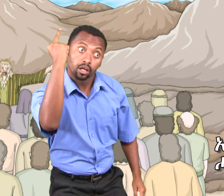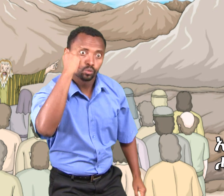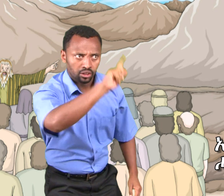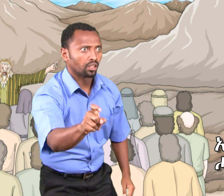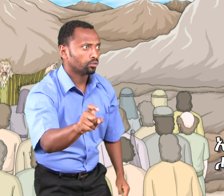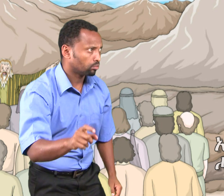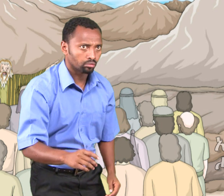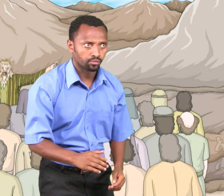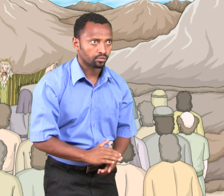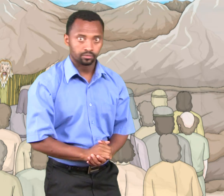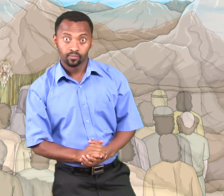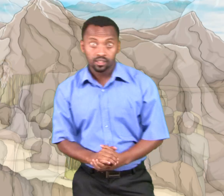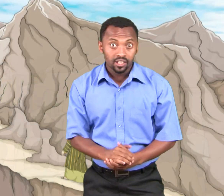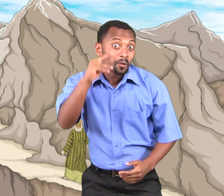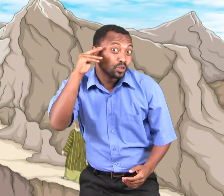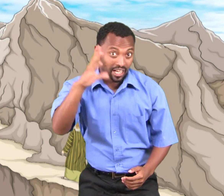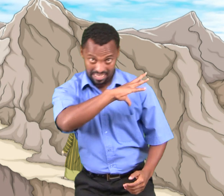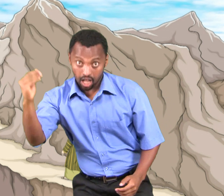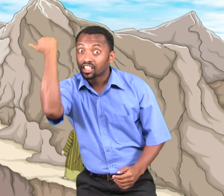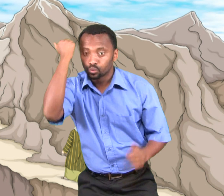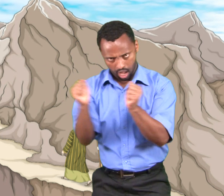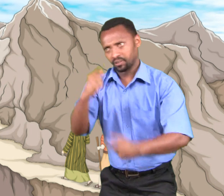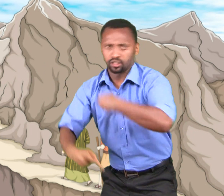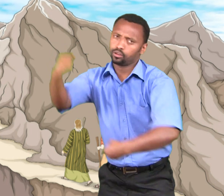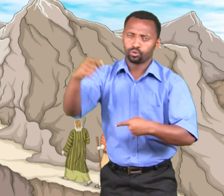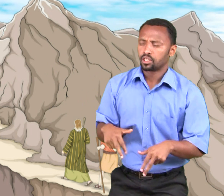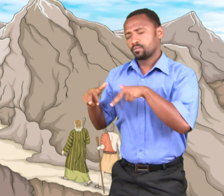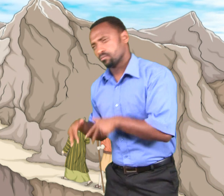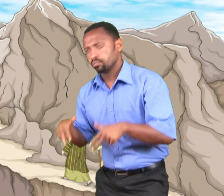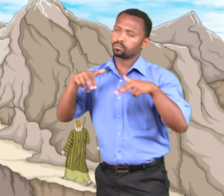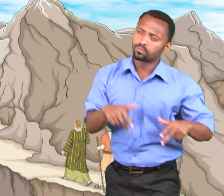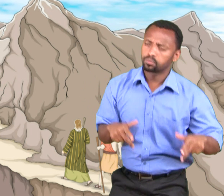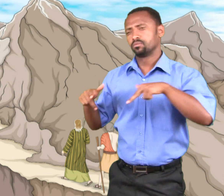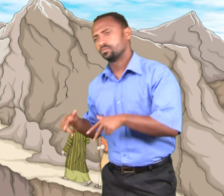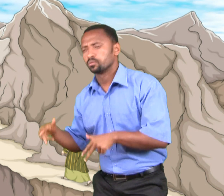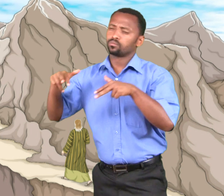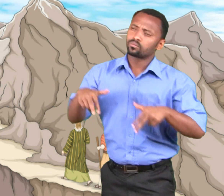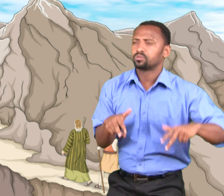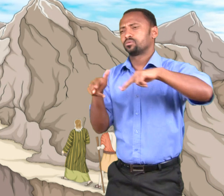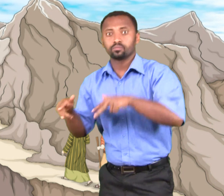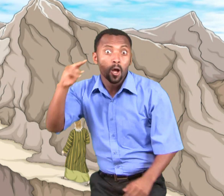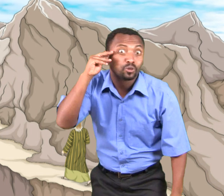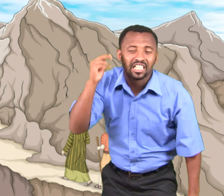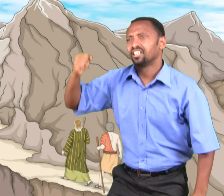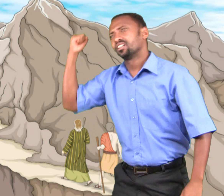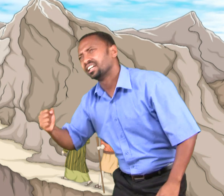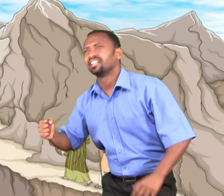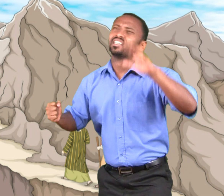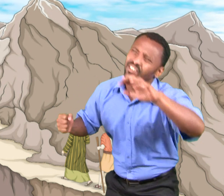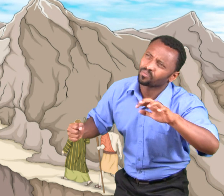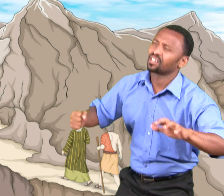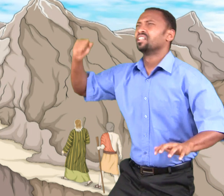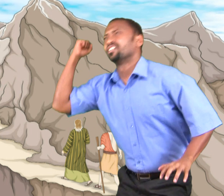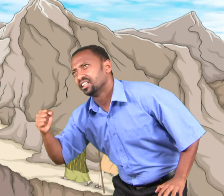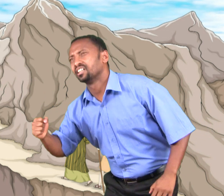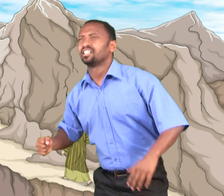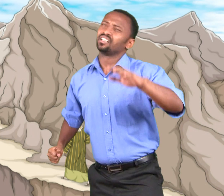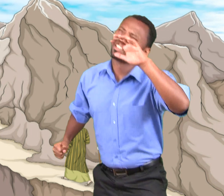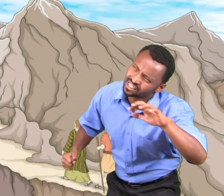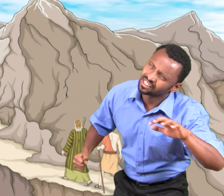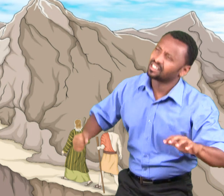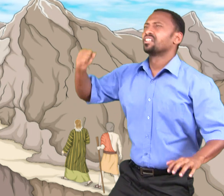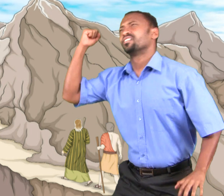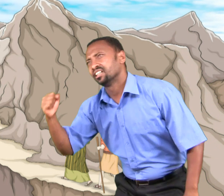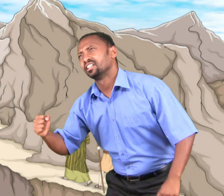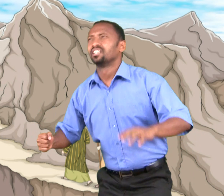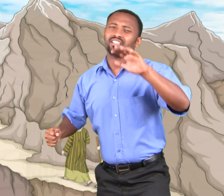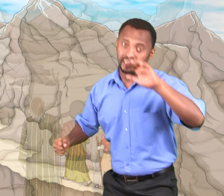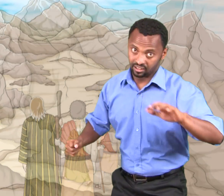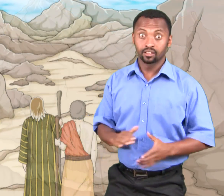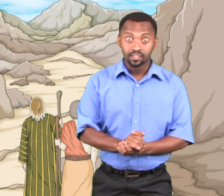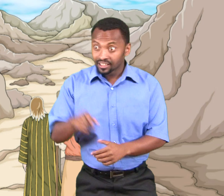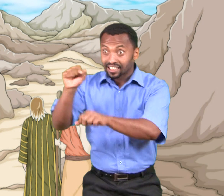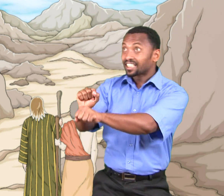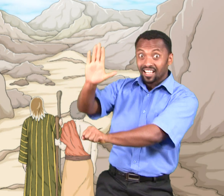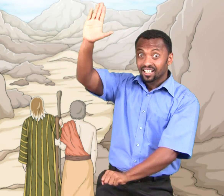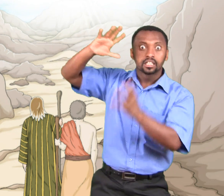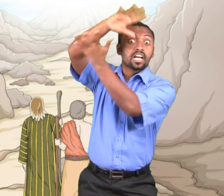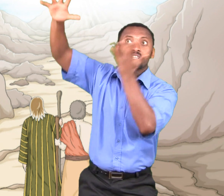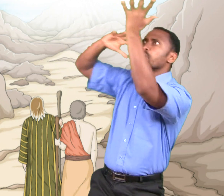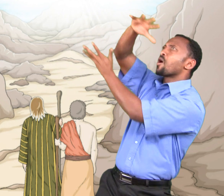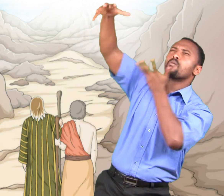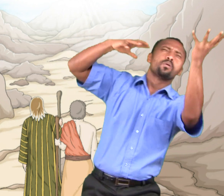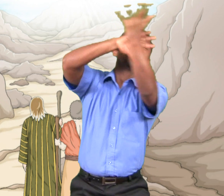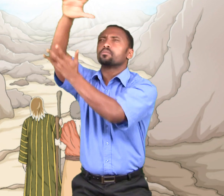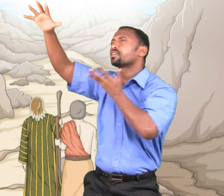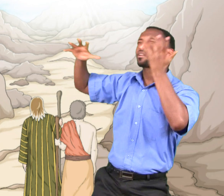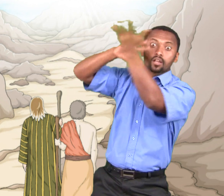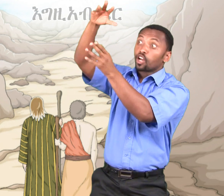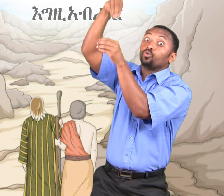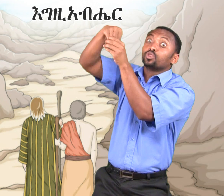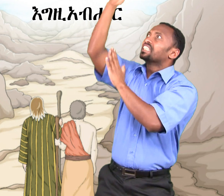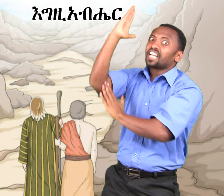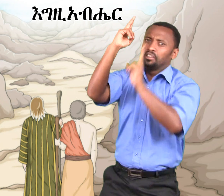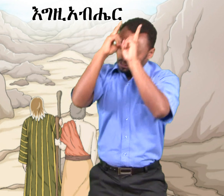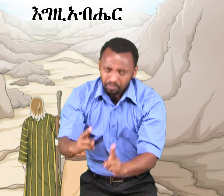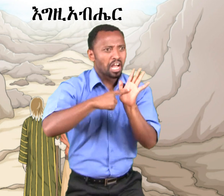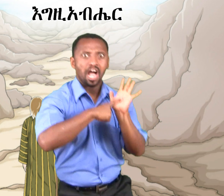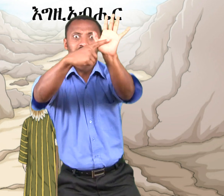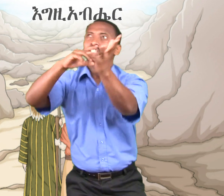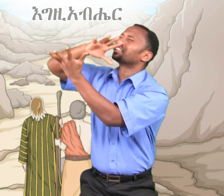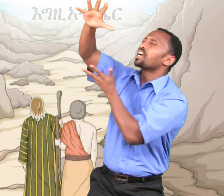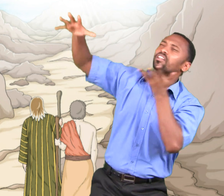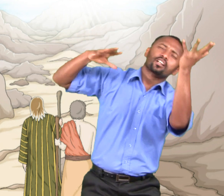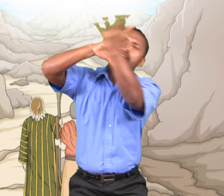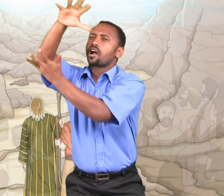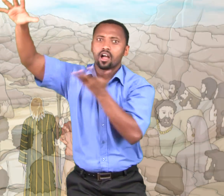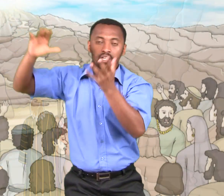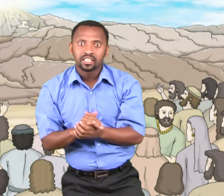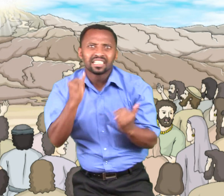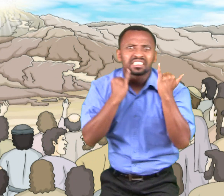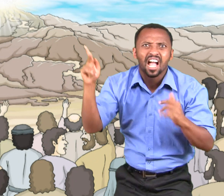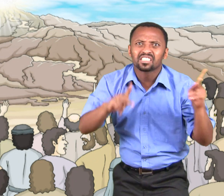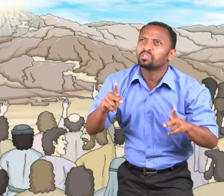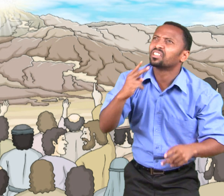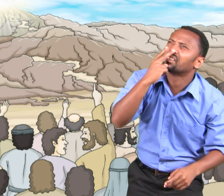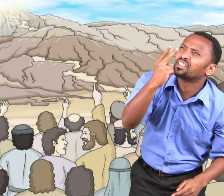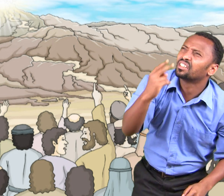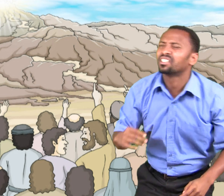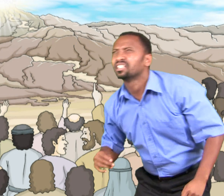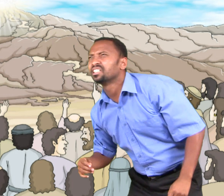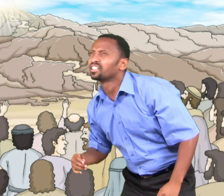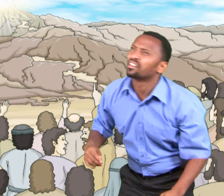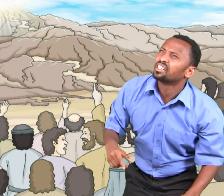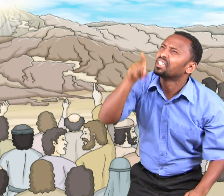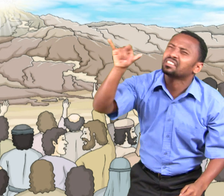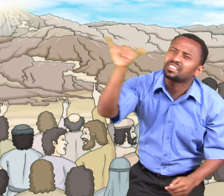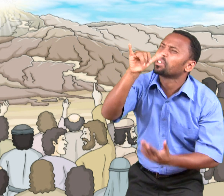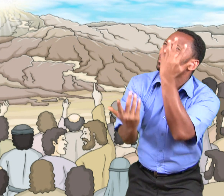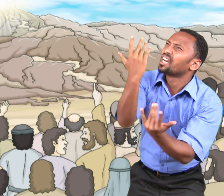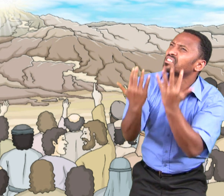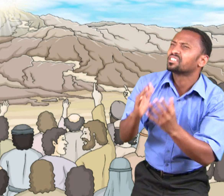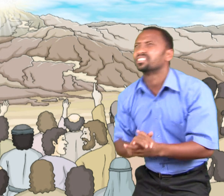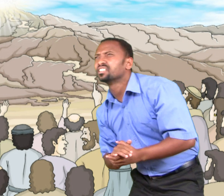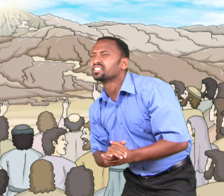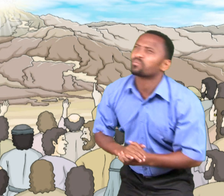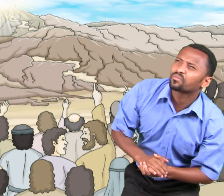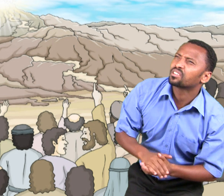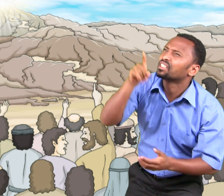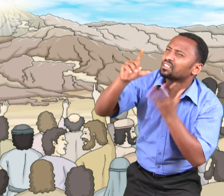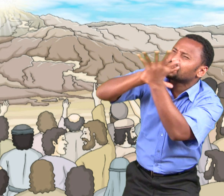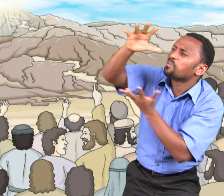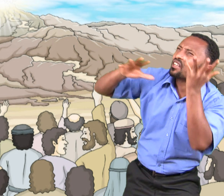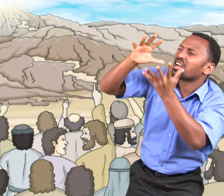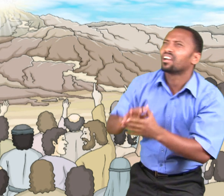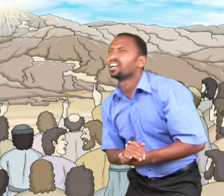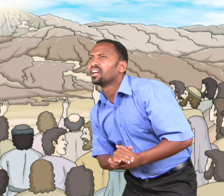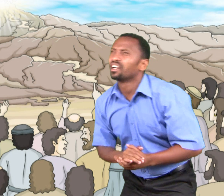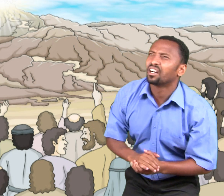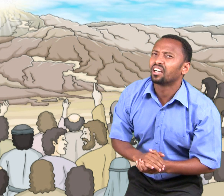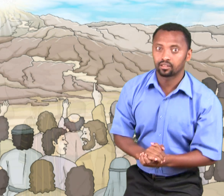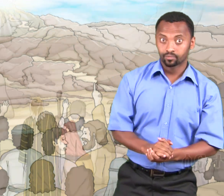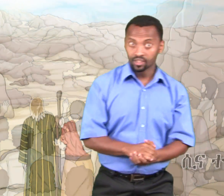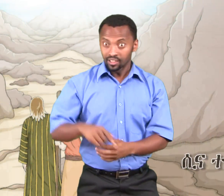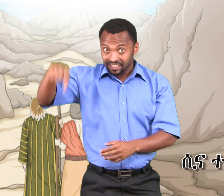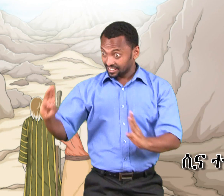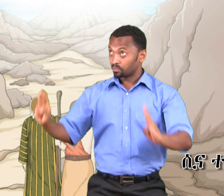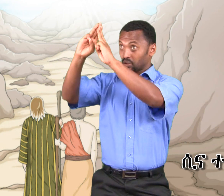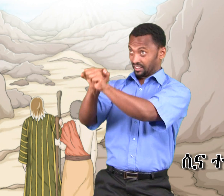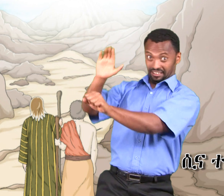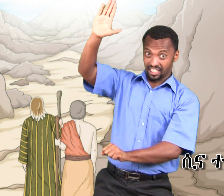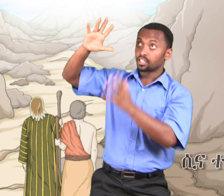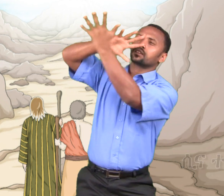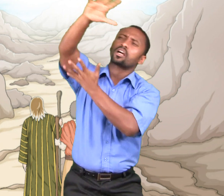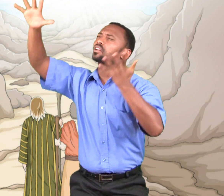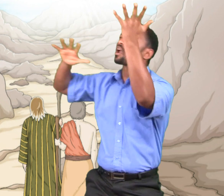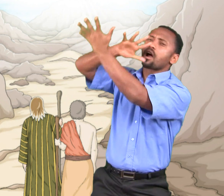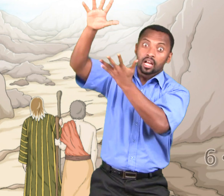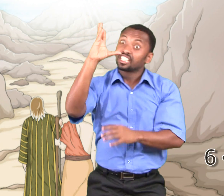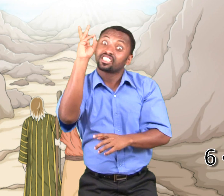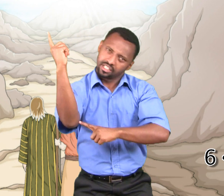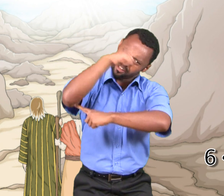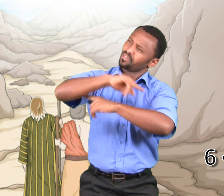When Moses went up on the mountain, the cloud covered it, and the glory of the LORD settled on Mount Sinai.